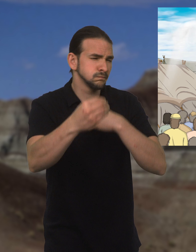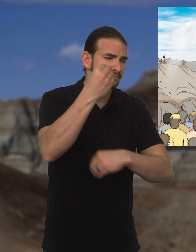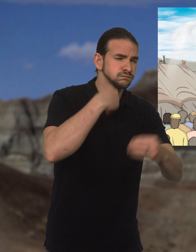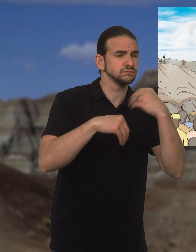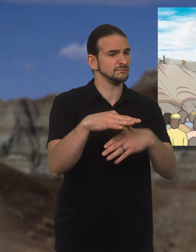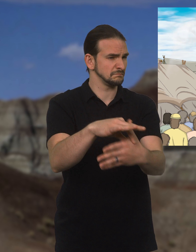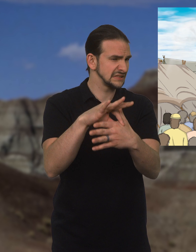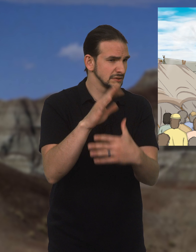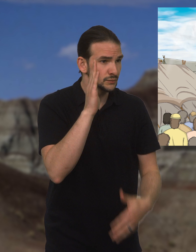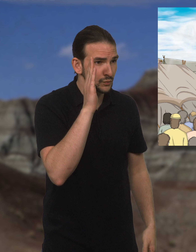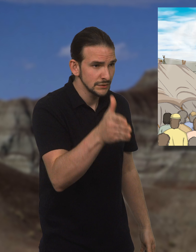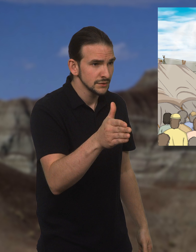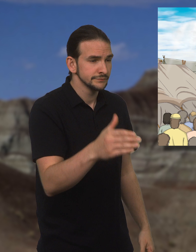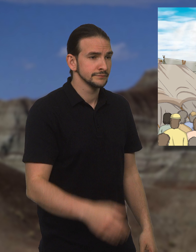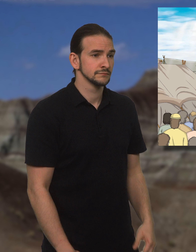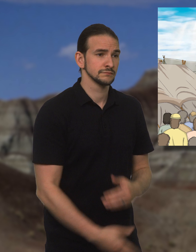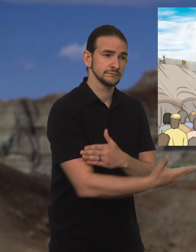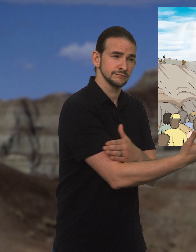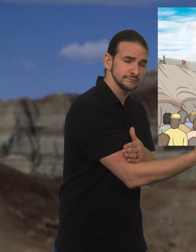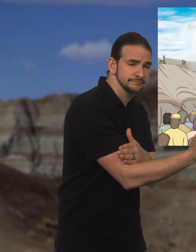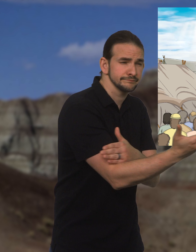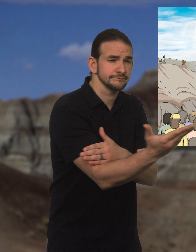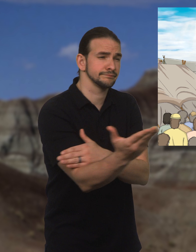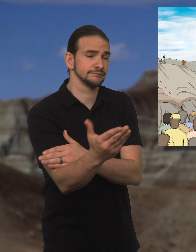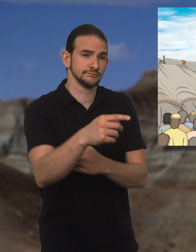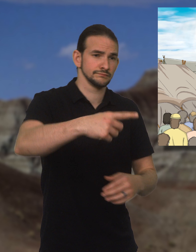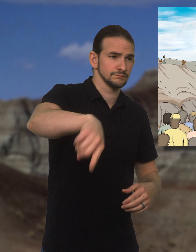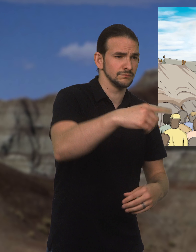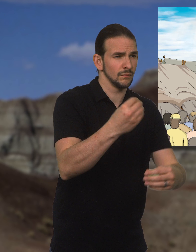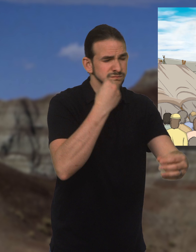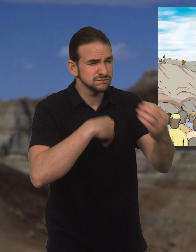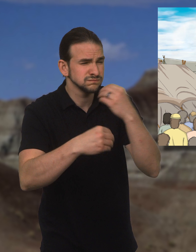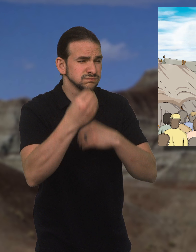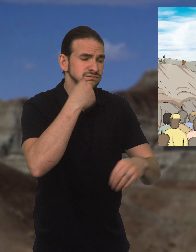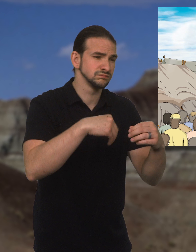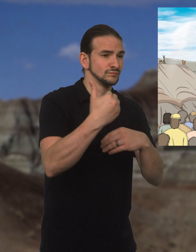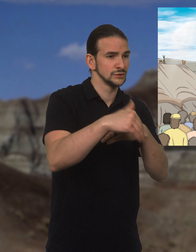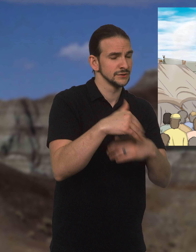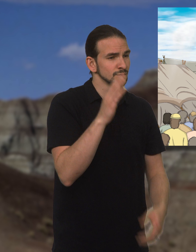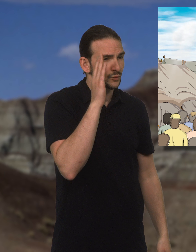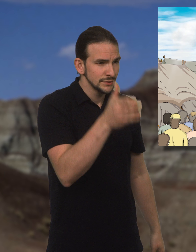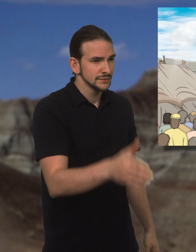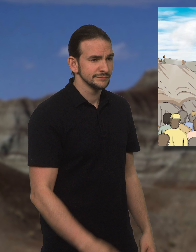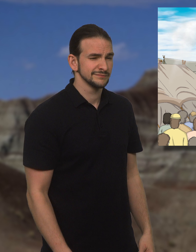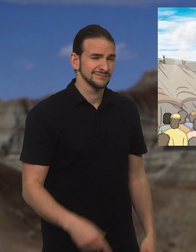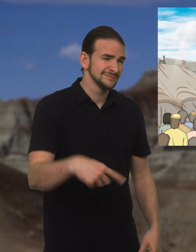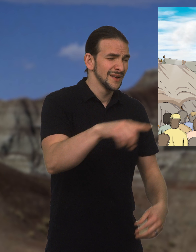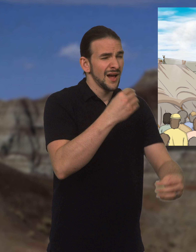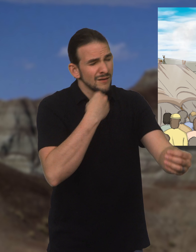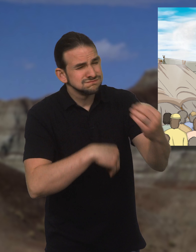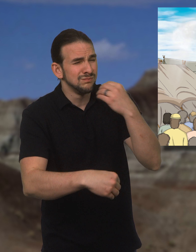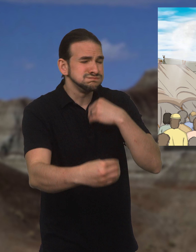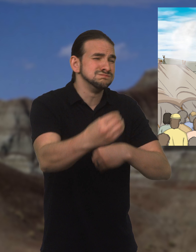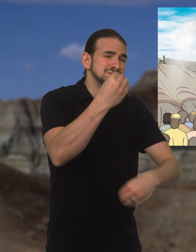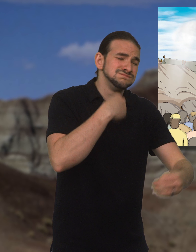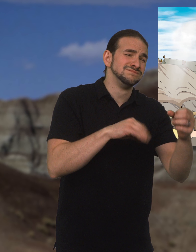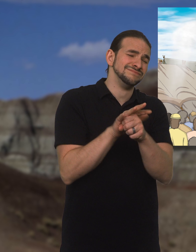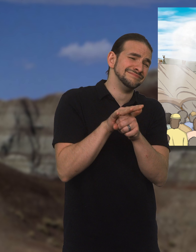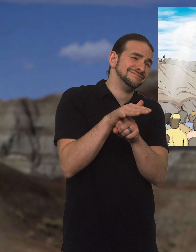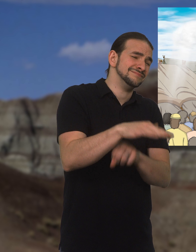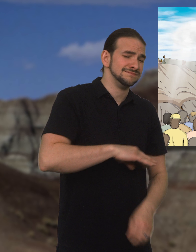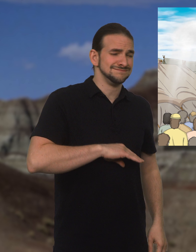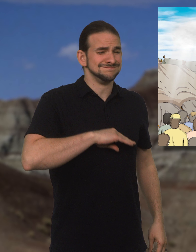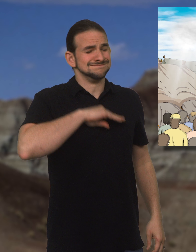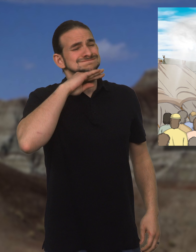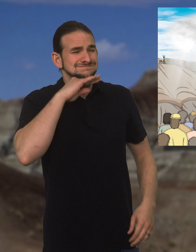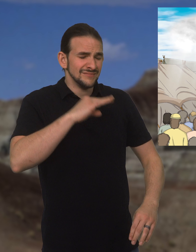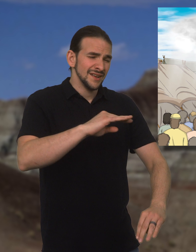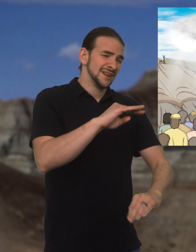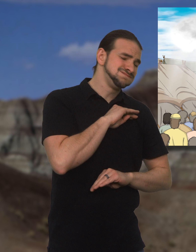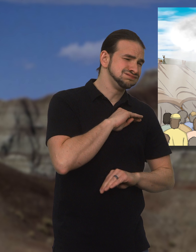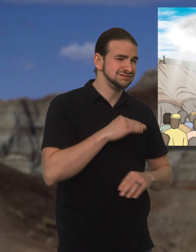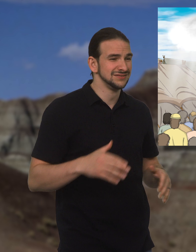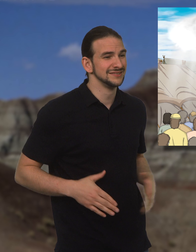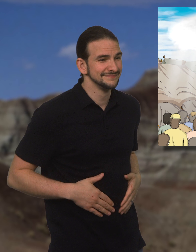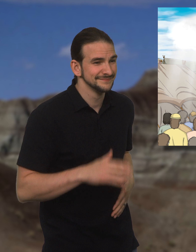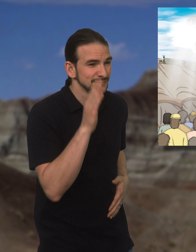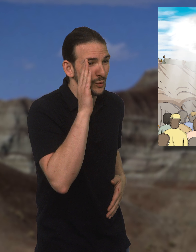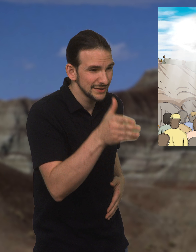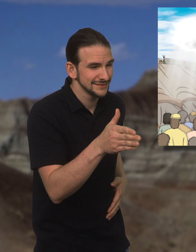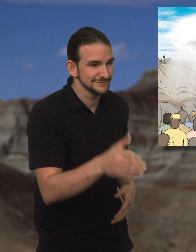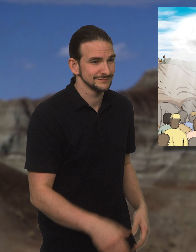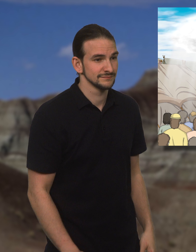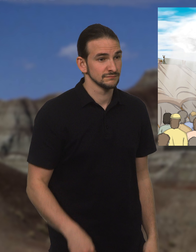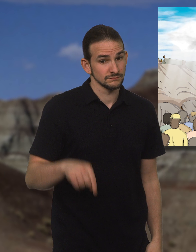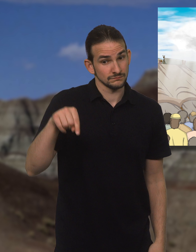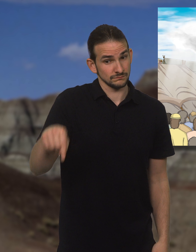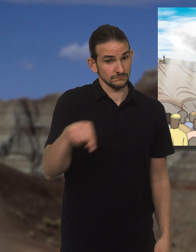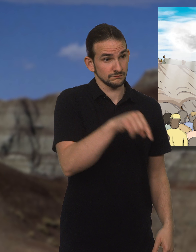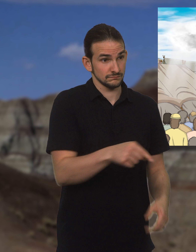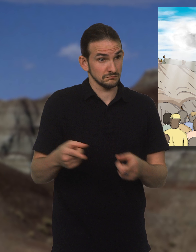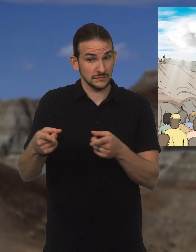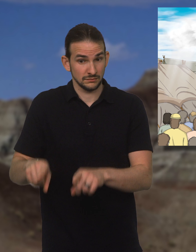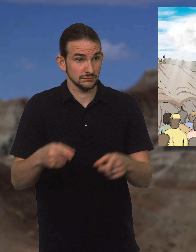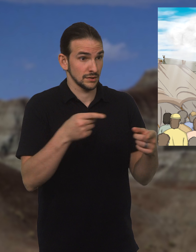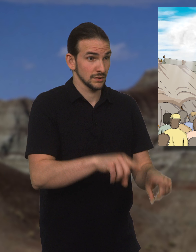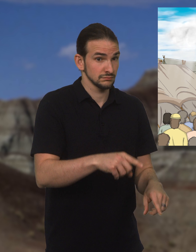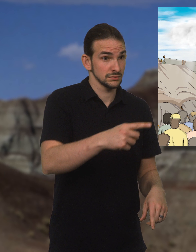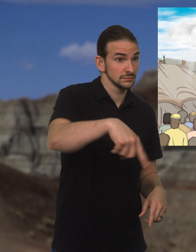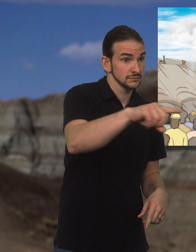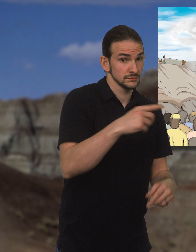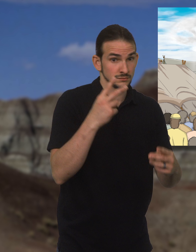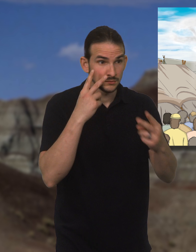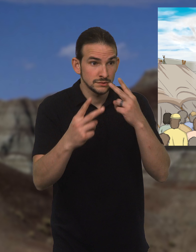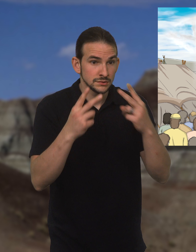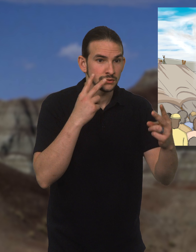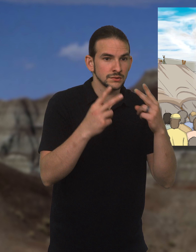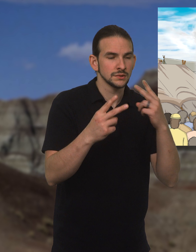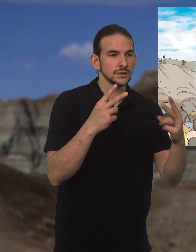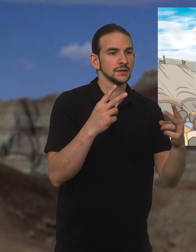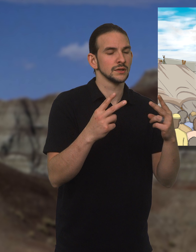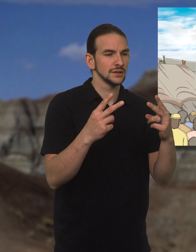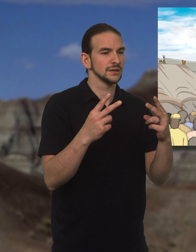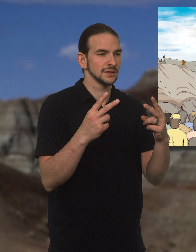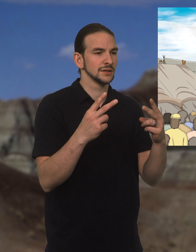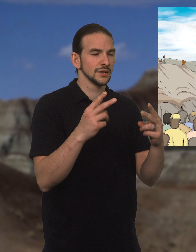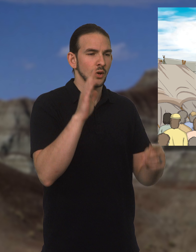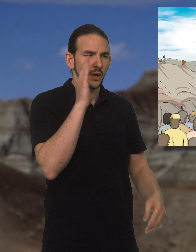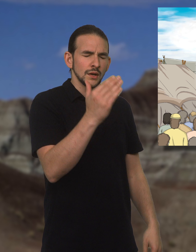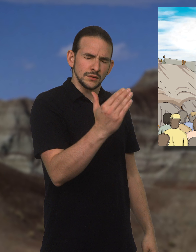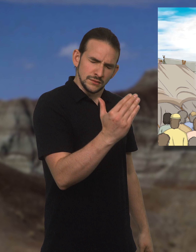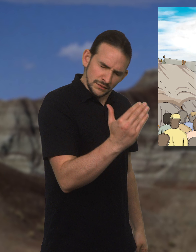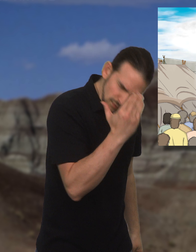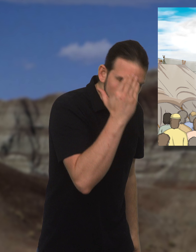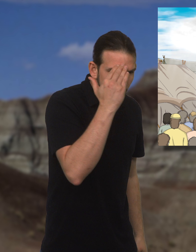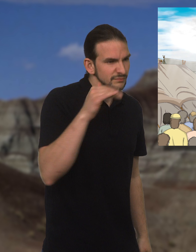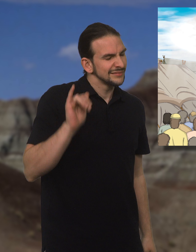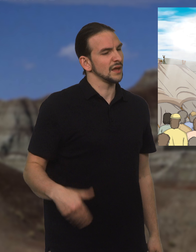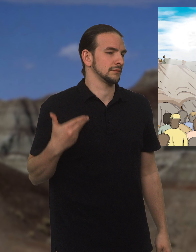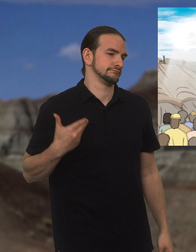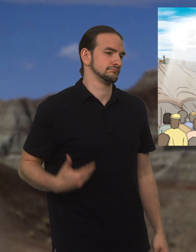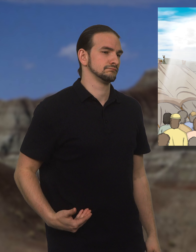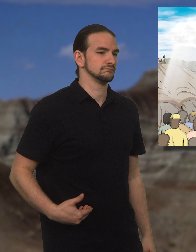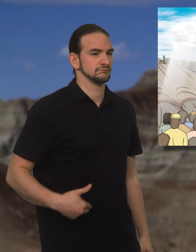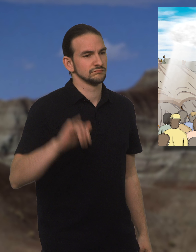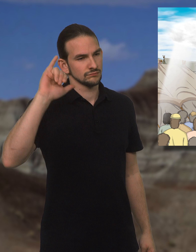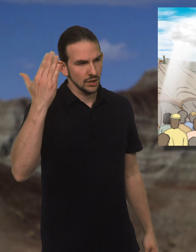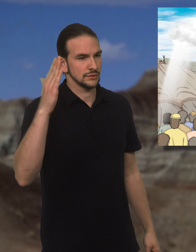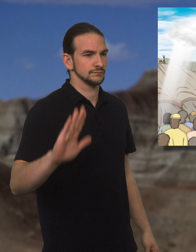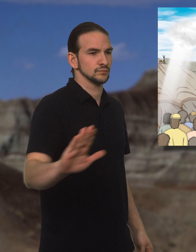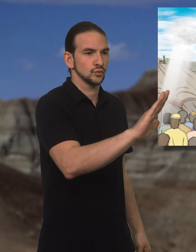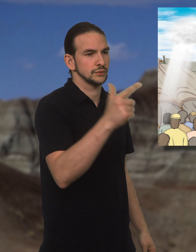Tell them, ‘At twilight you will eat meat, and in the morning you will be filled with bread.